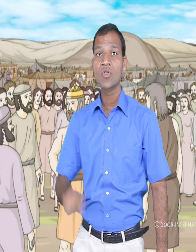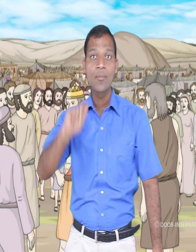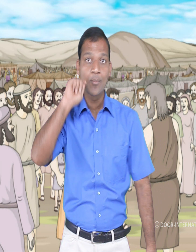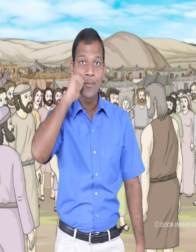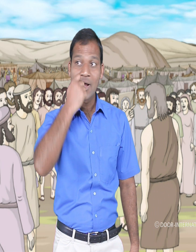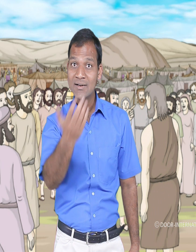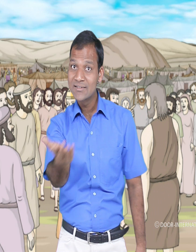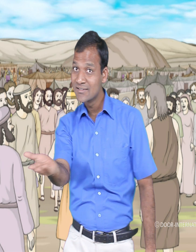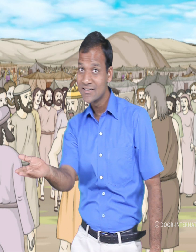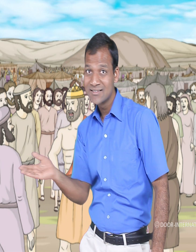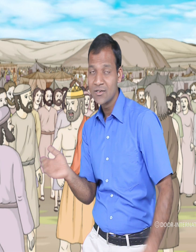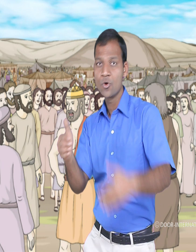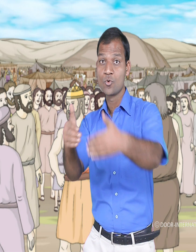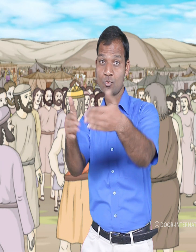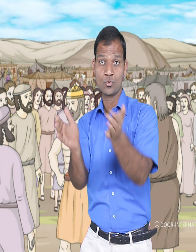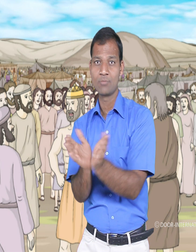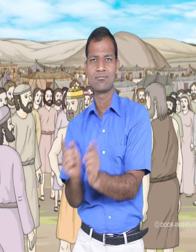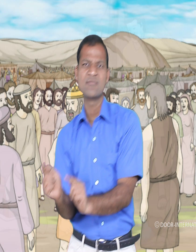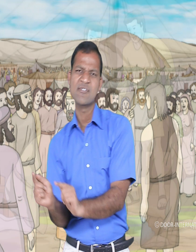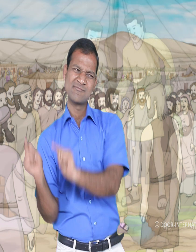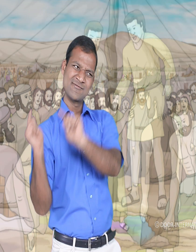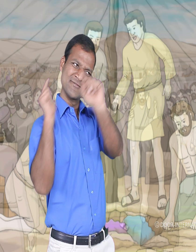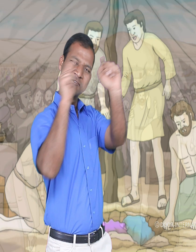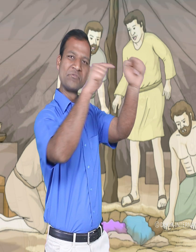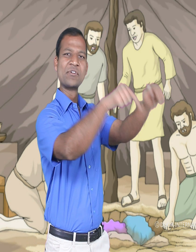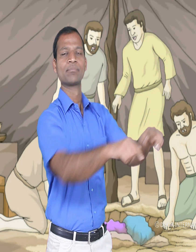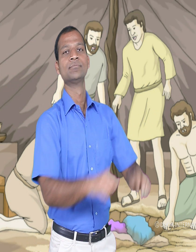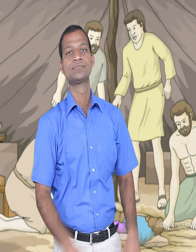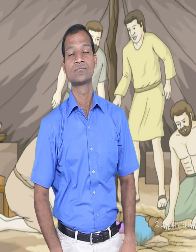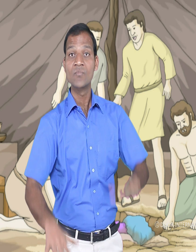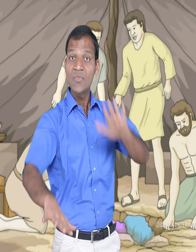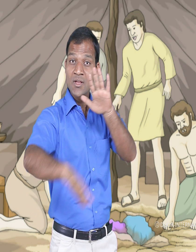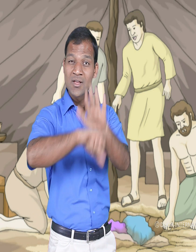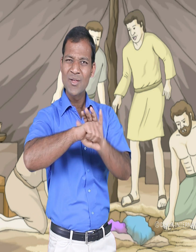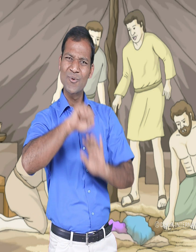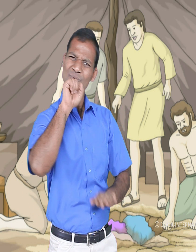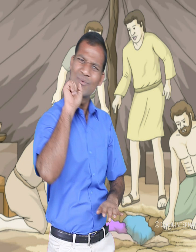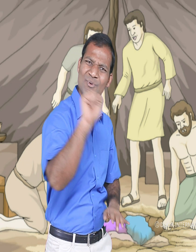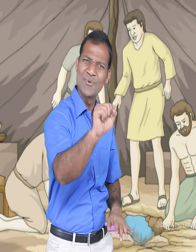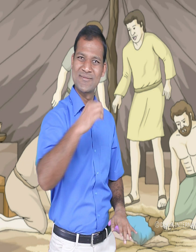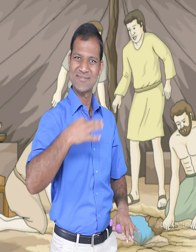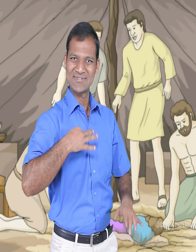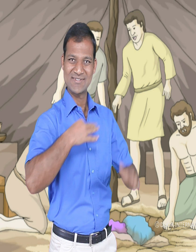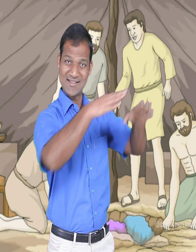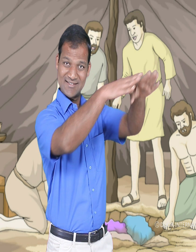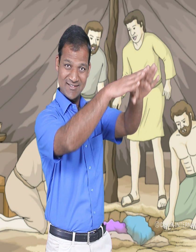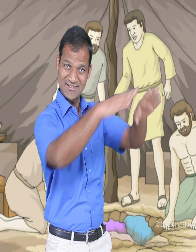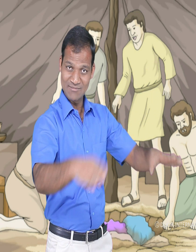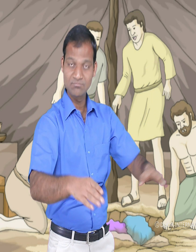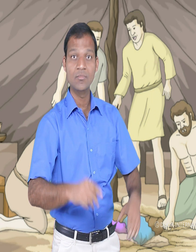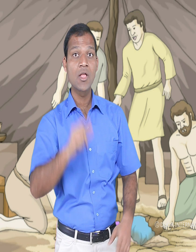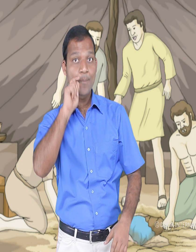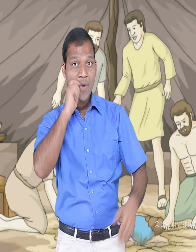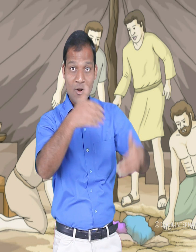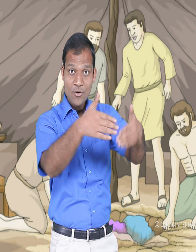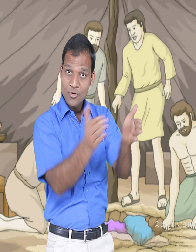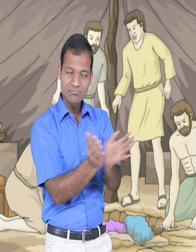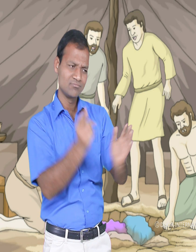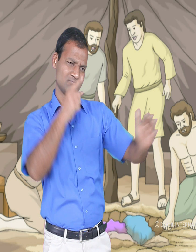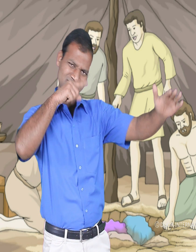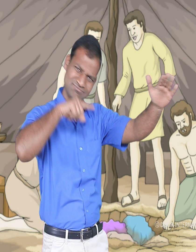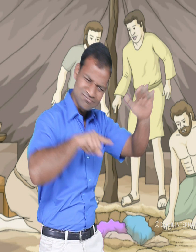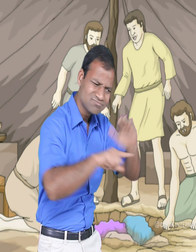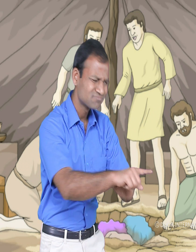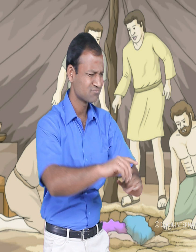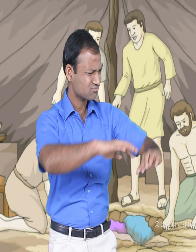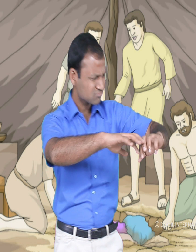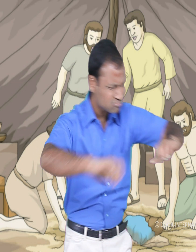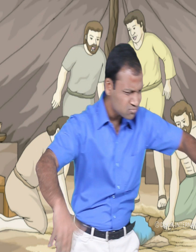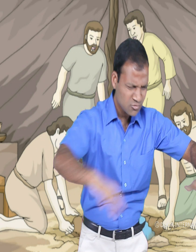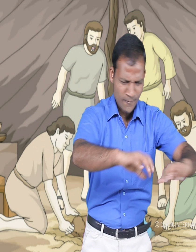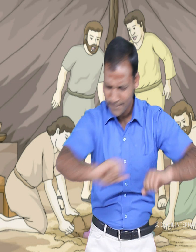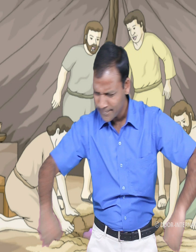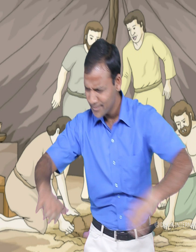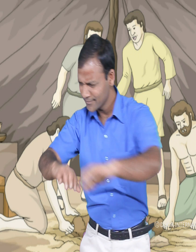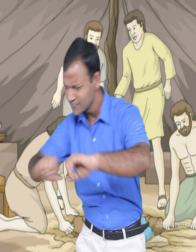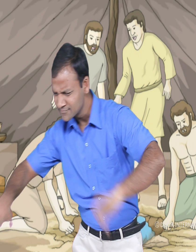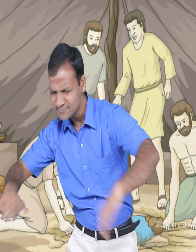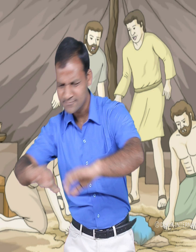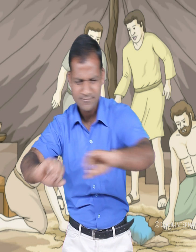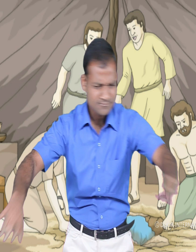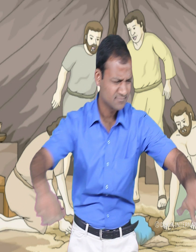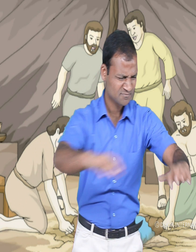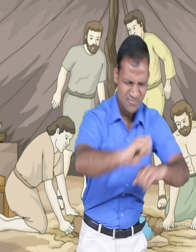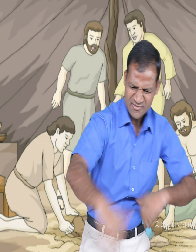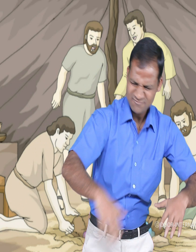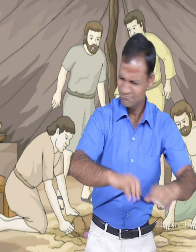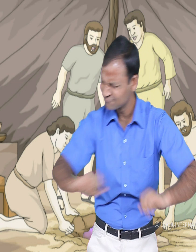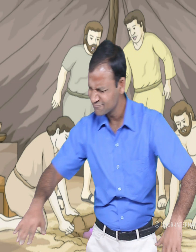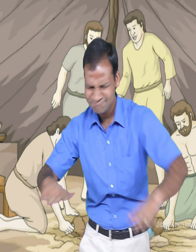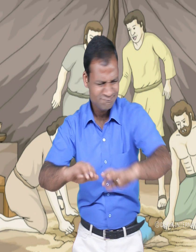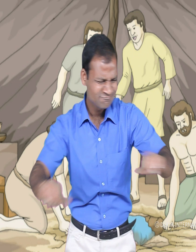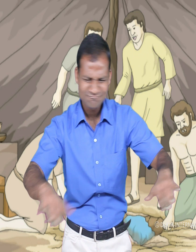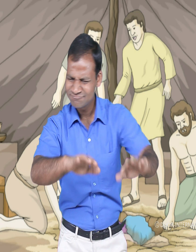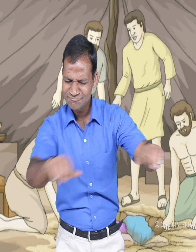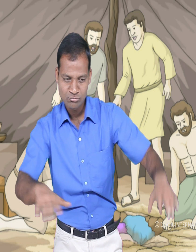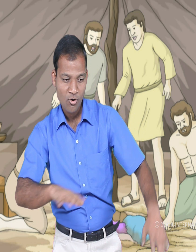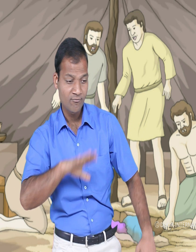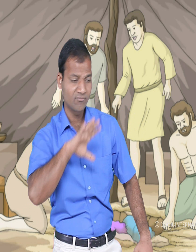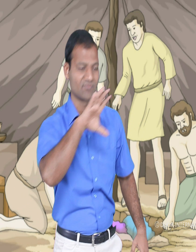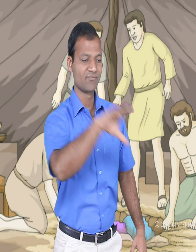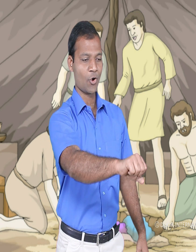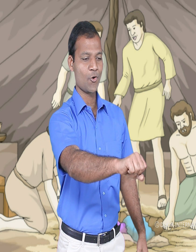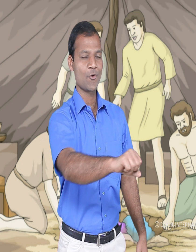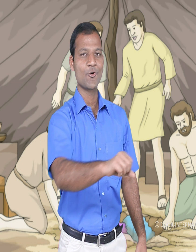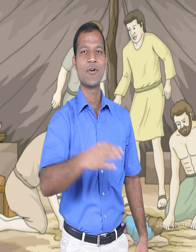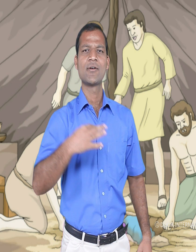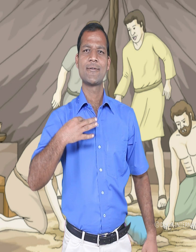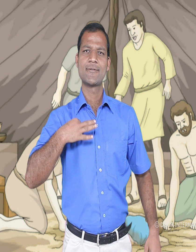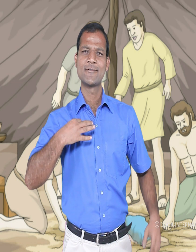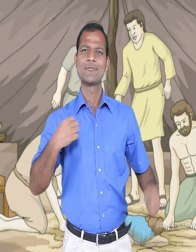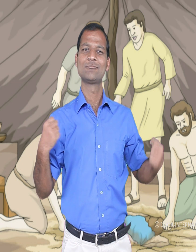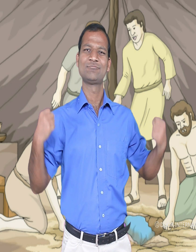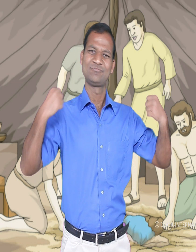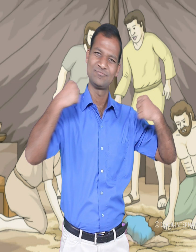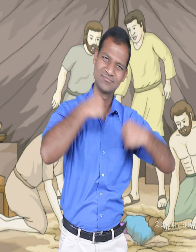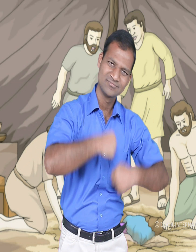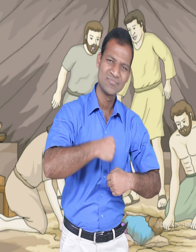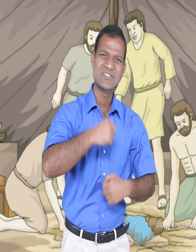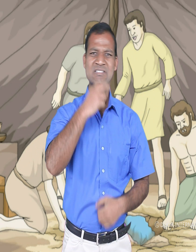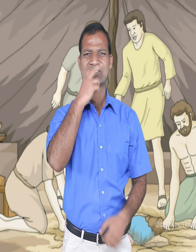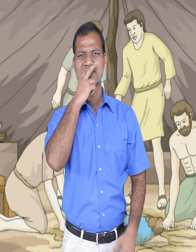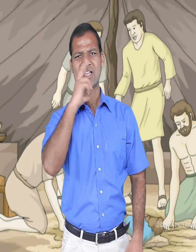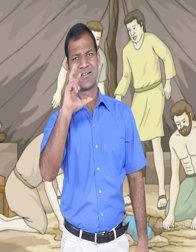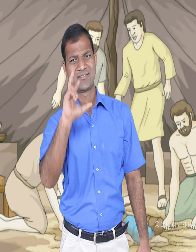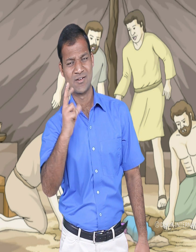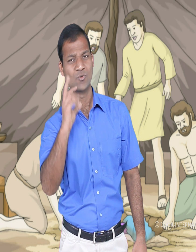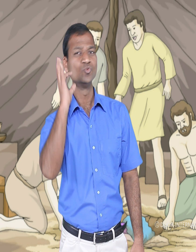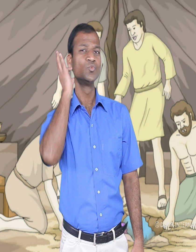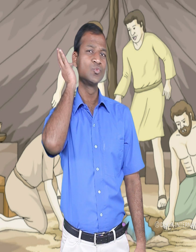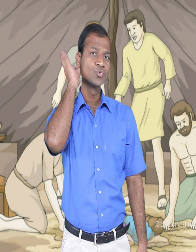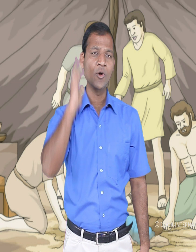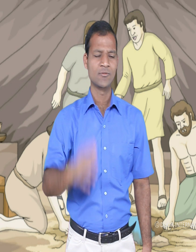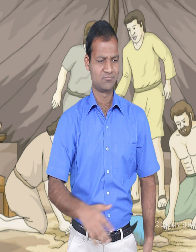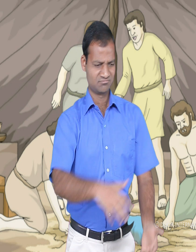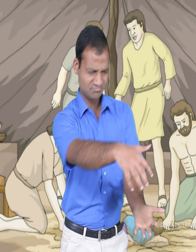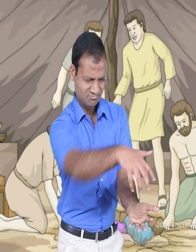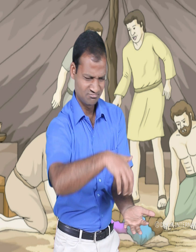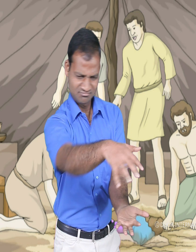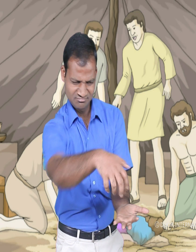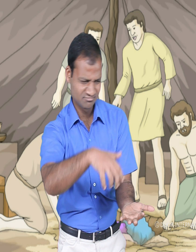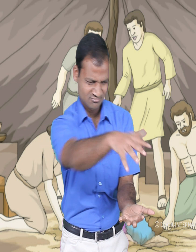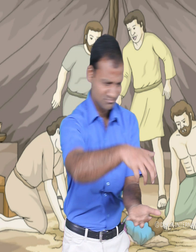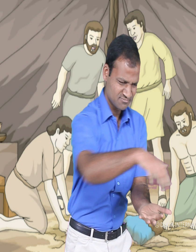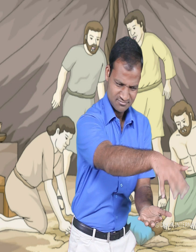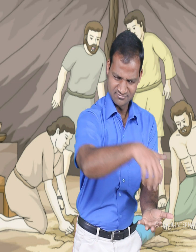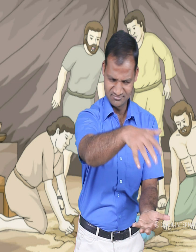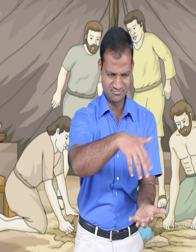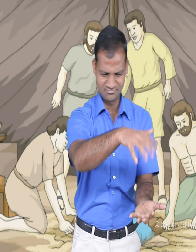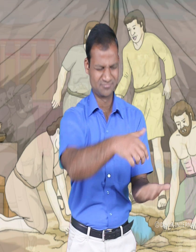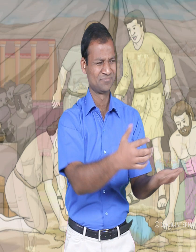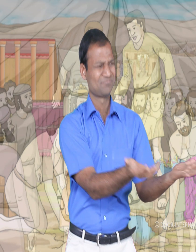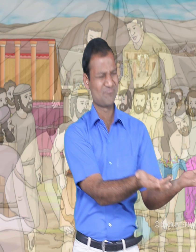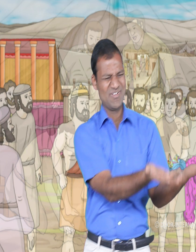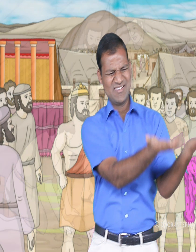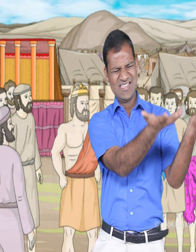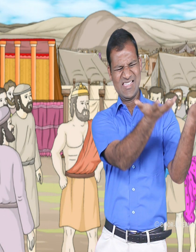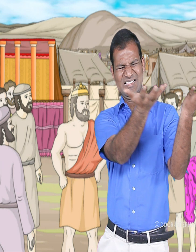So Joshua sent messengers who ran to the tent, and there it all was, hidden in his tent, with the silver underneath.